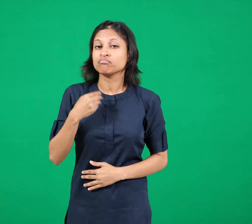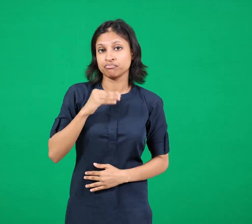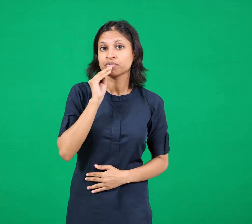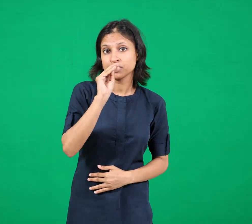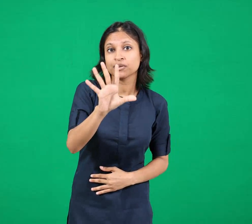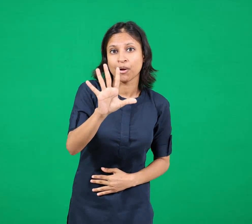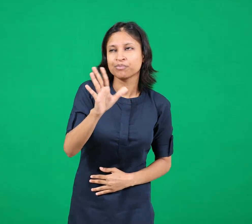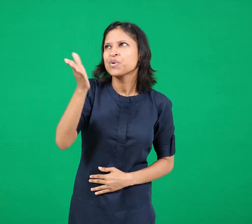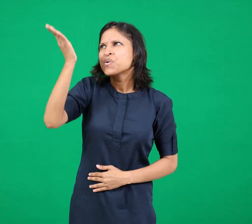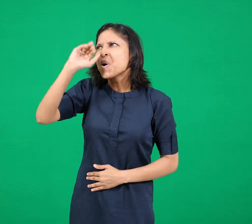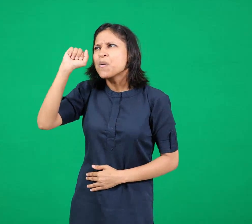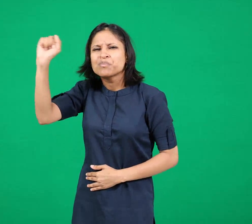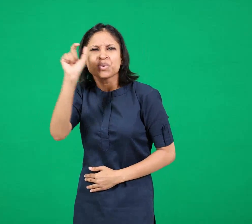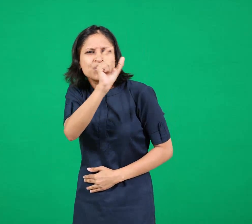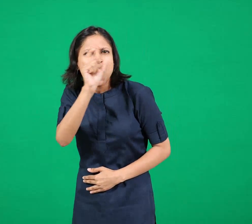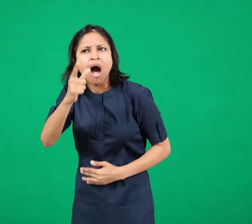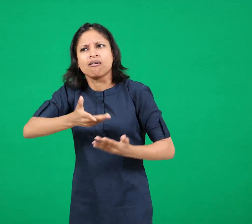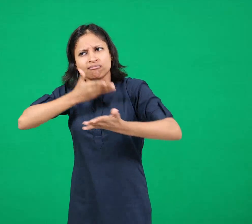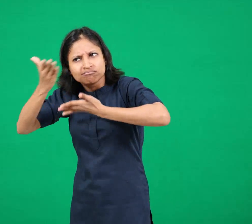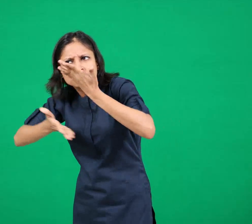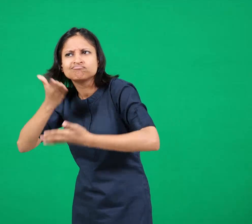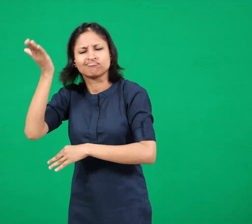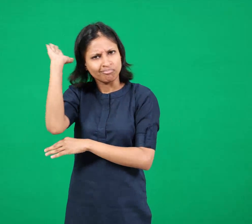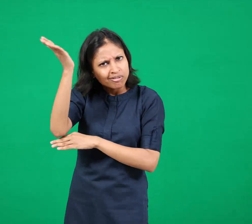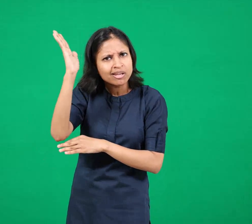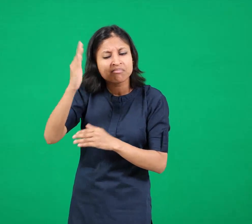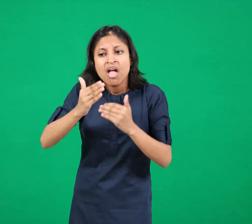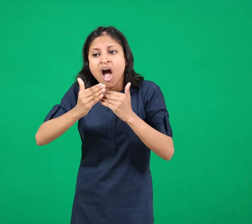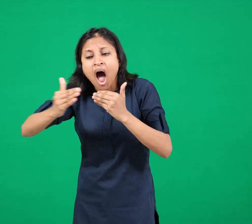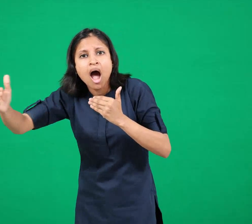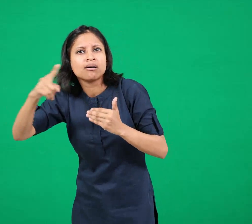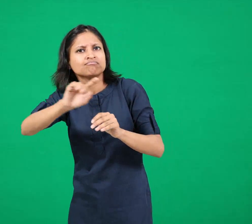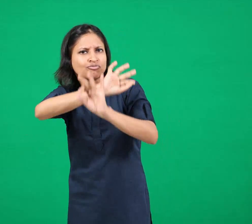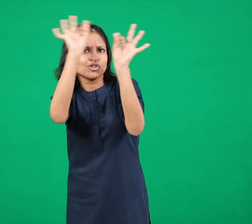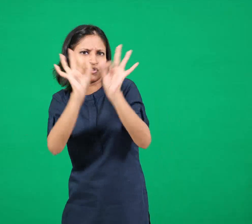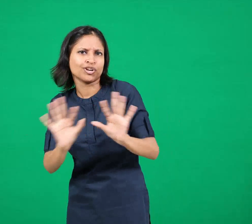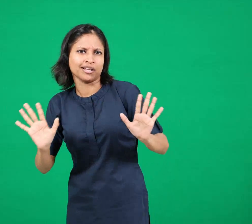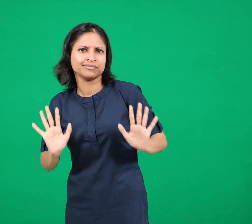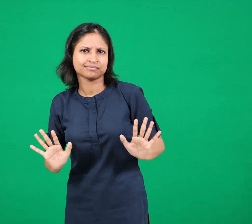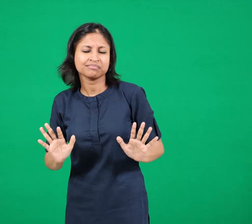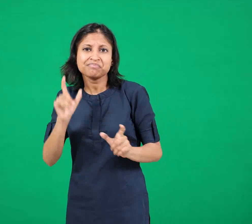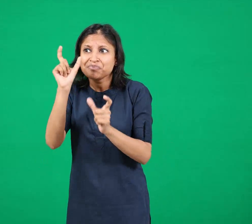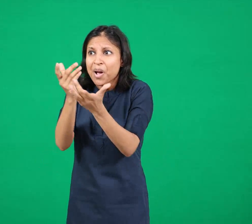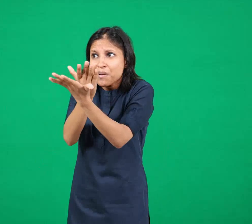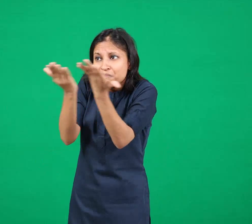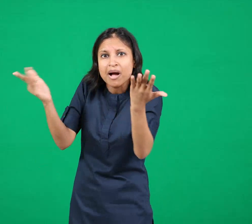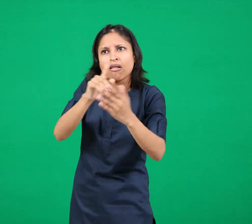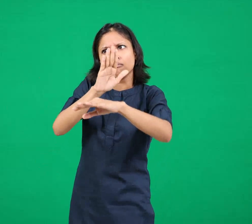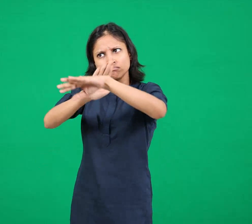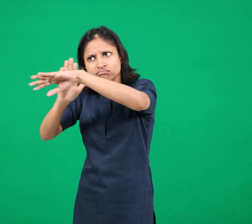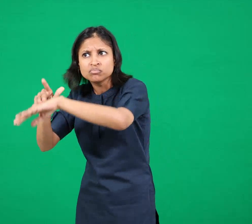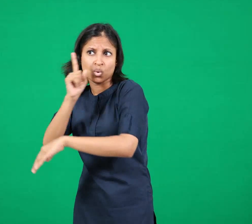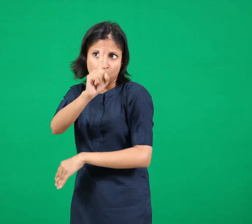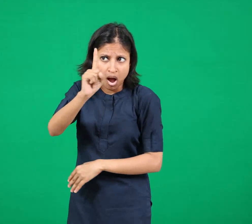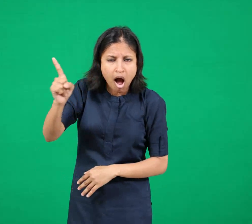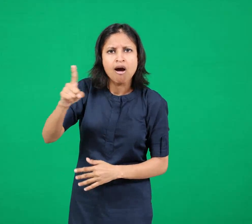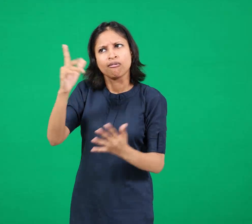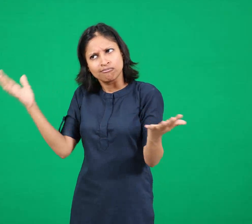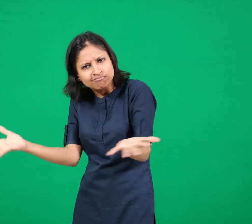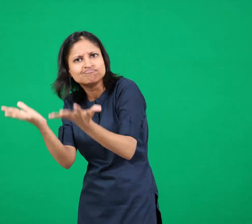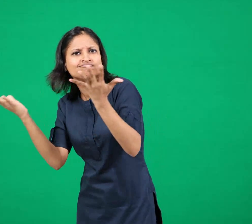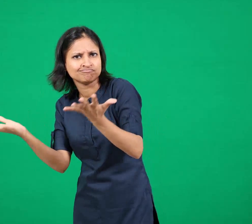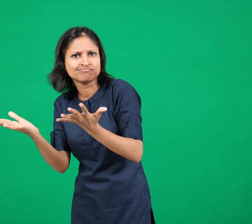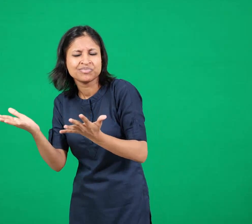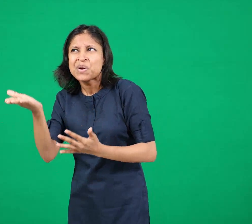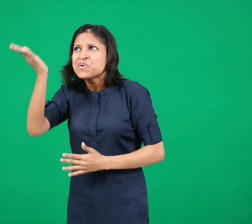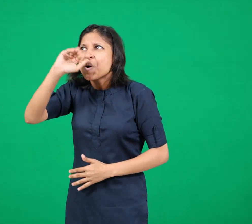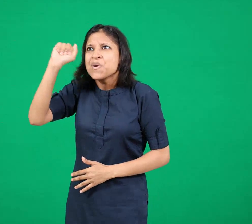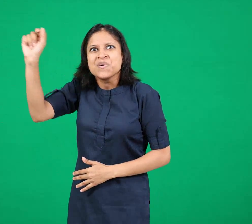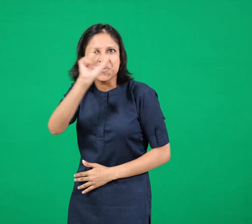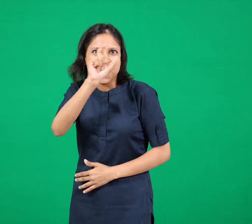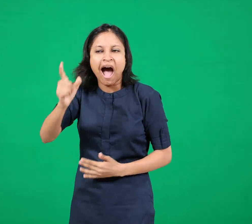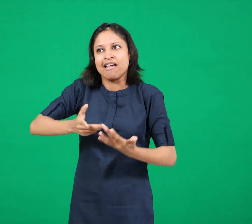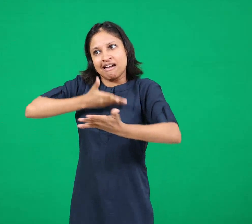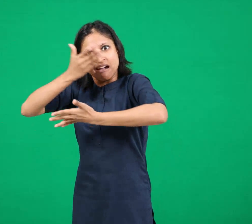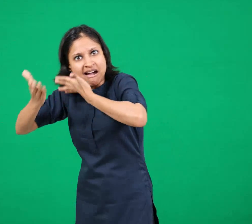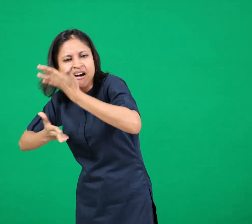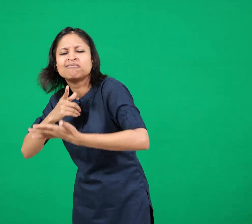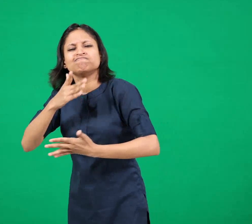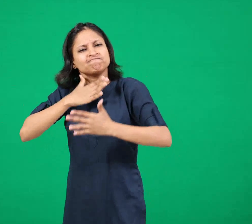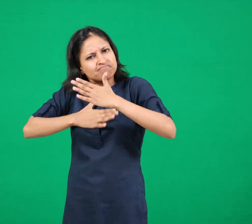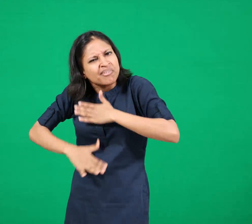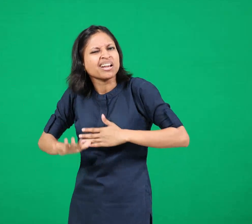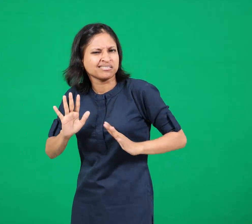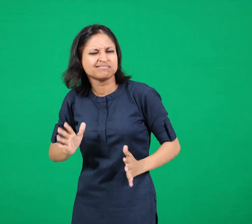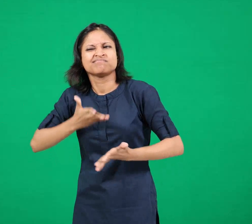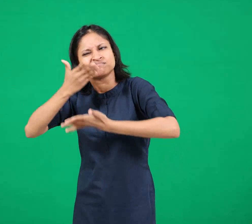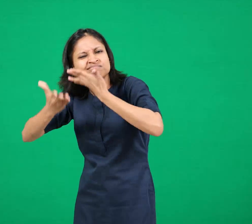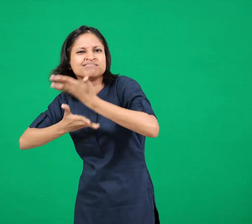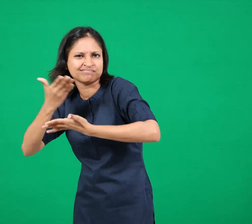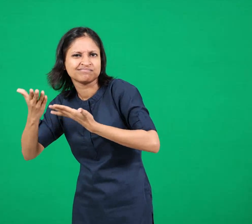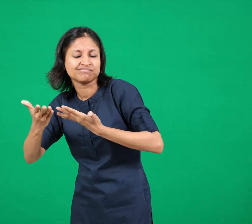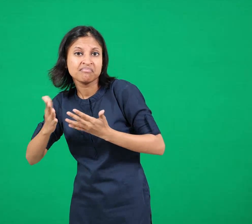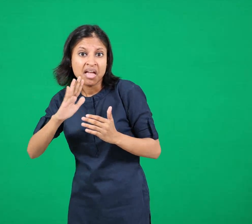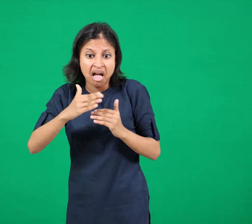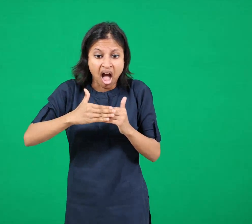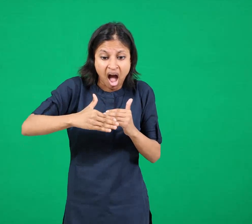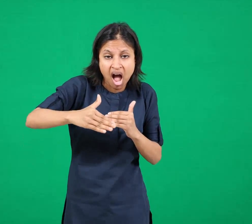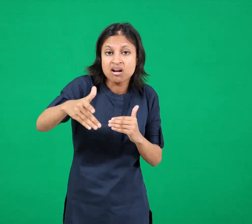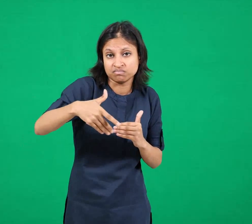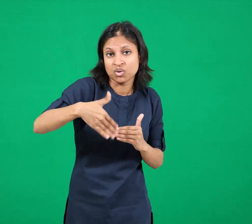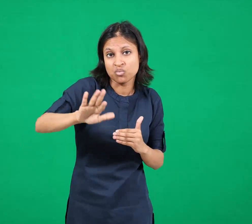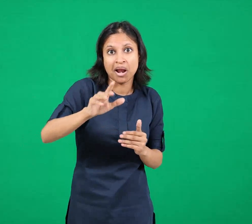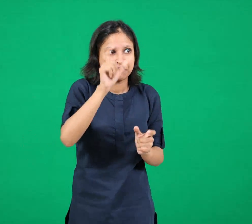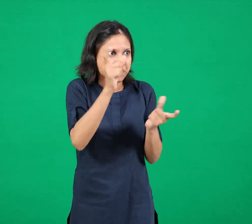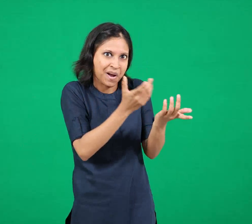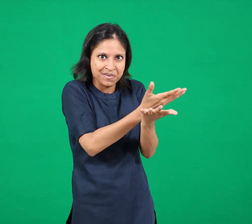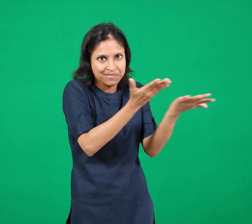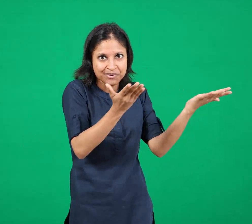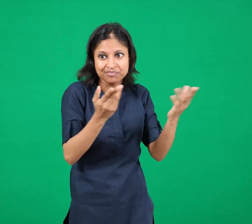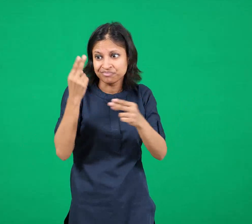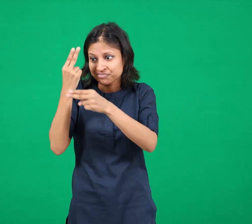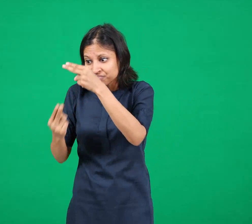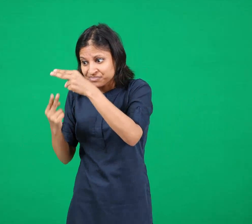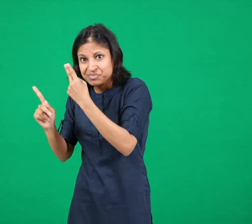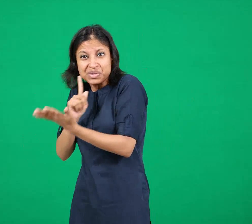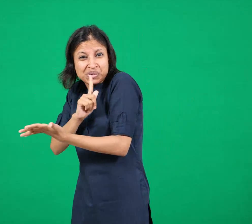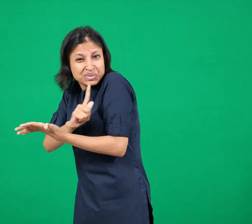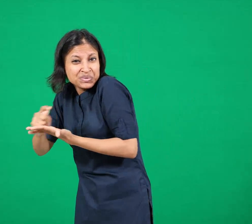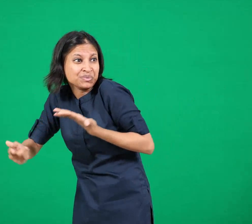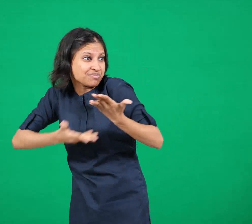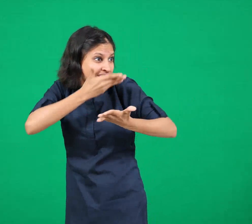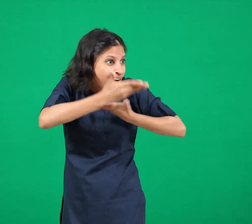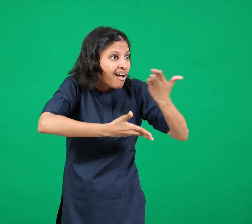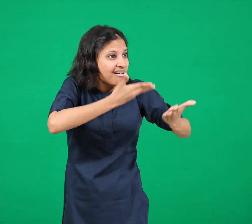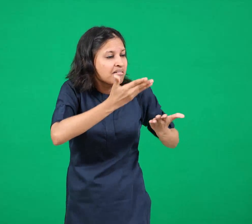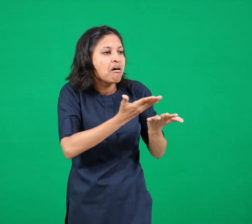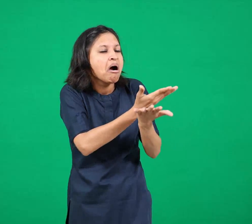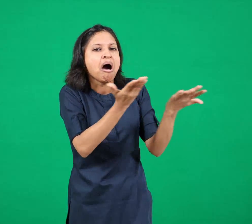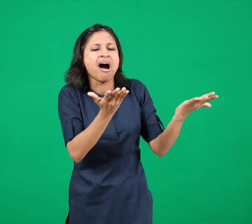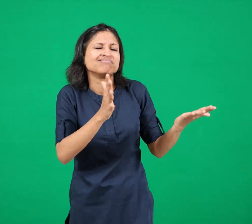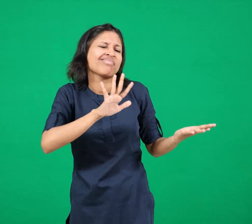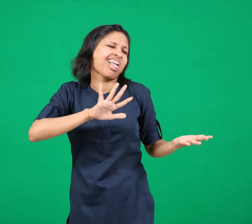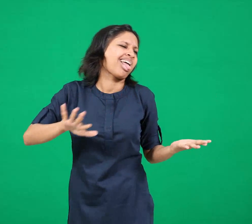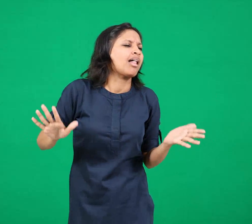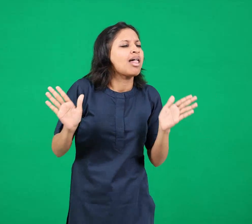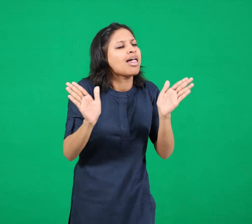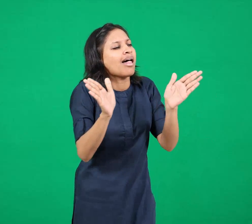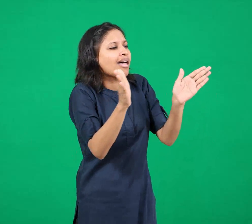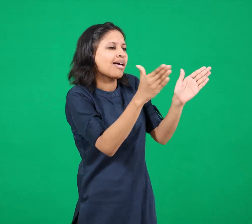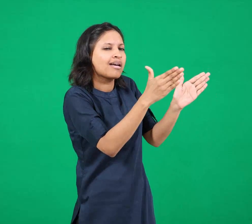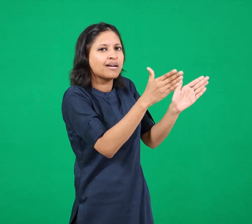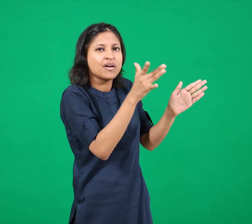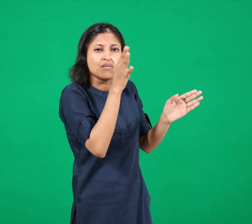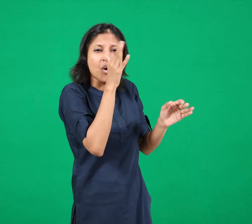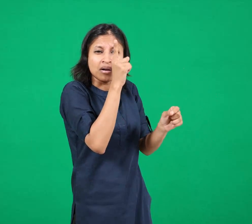be prepared in season and out of season; reprove, rebuke, and encourage with every form of patient instruction.